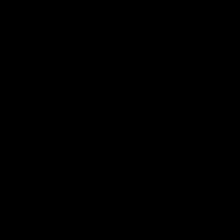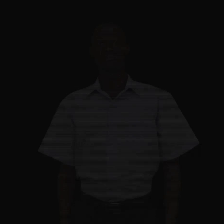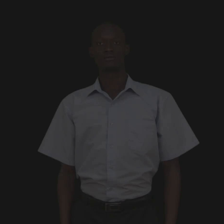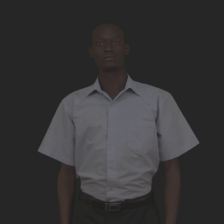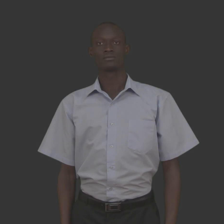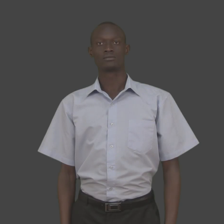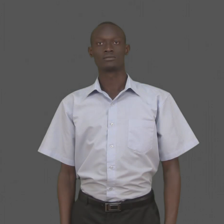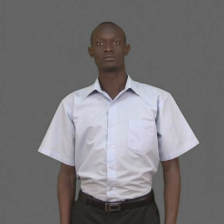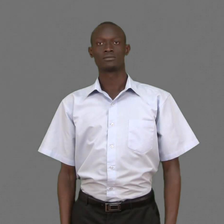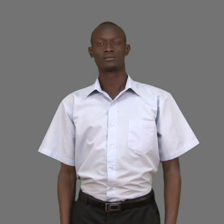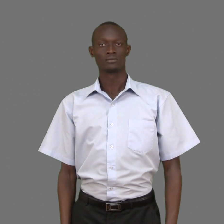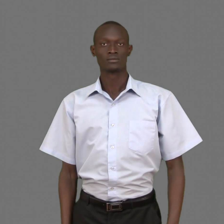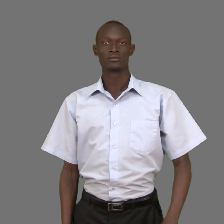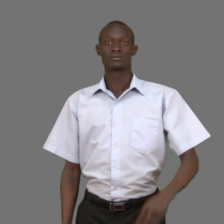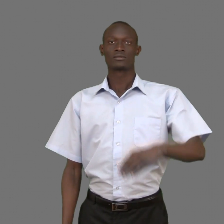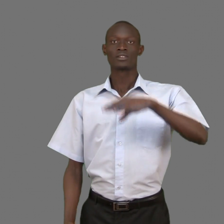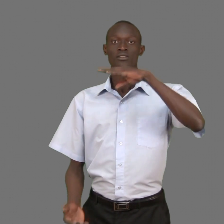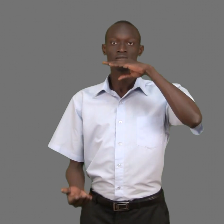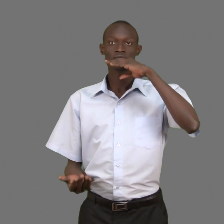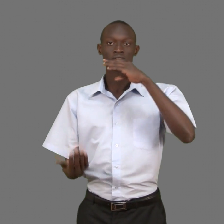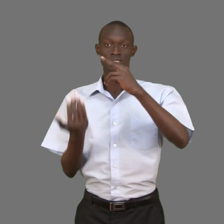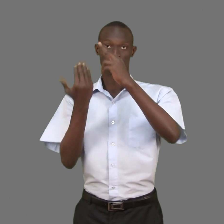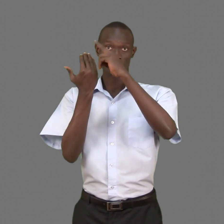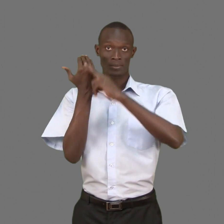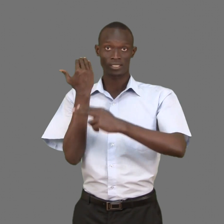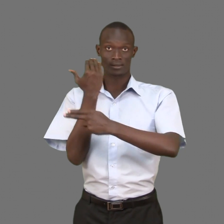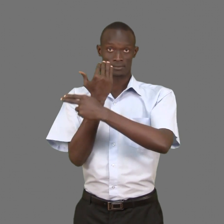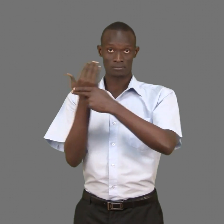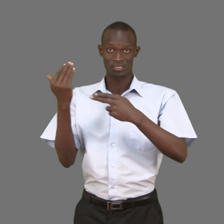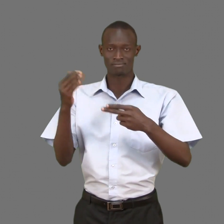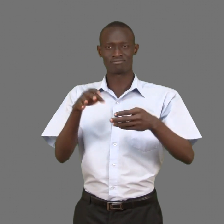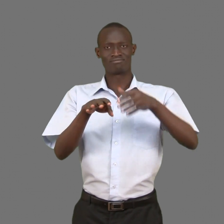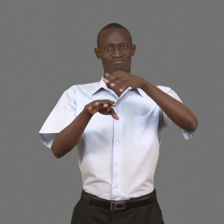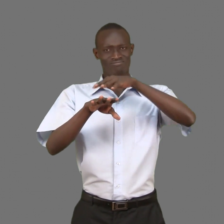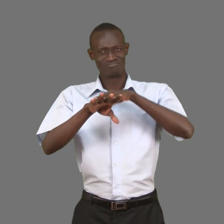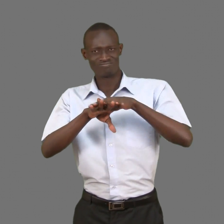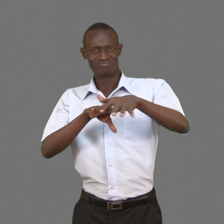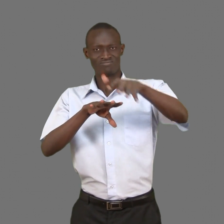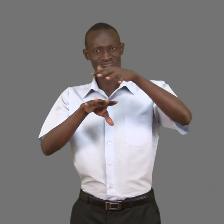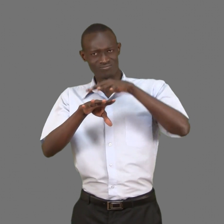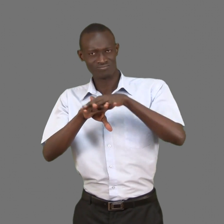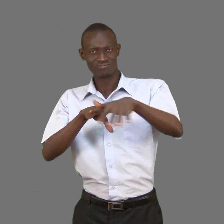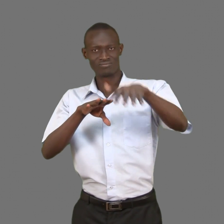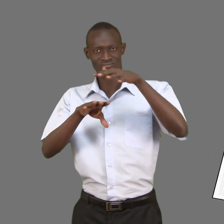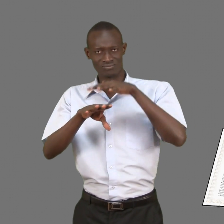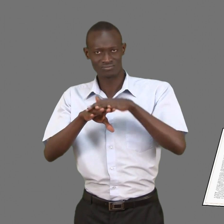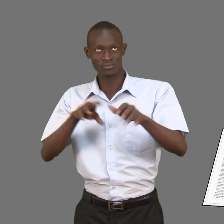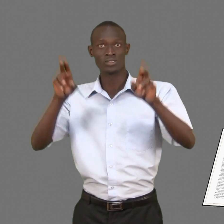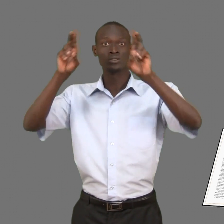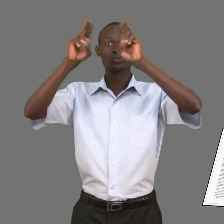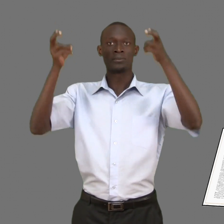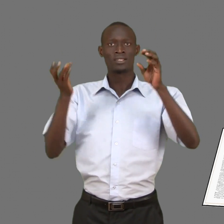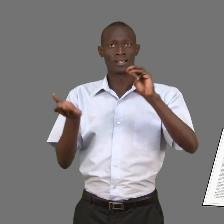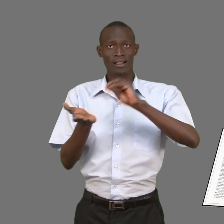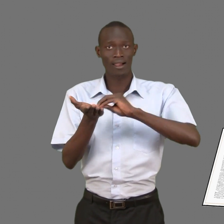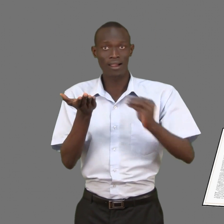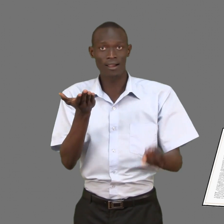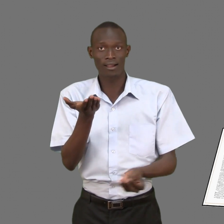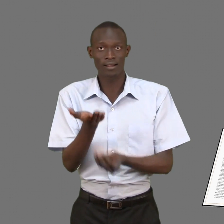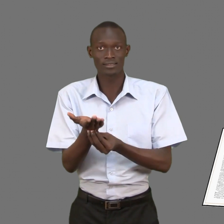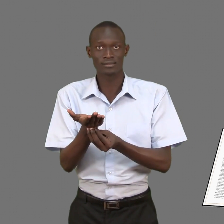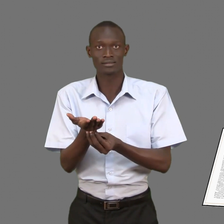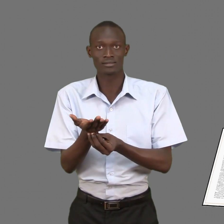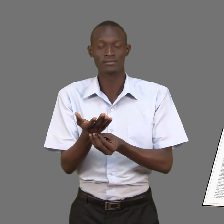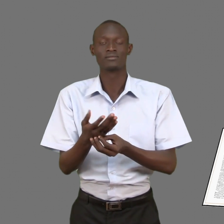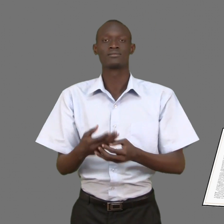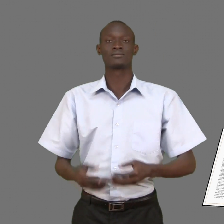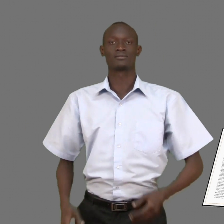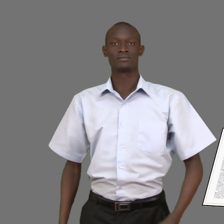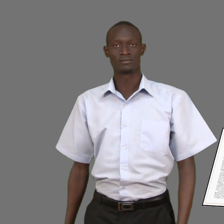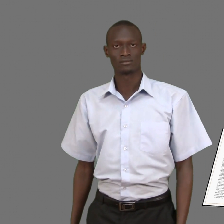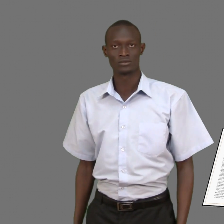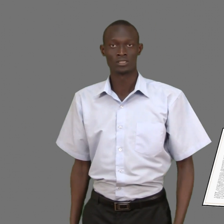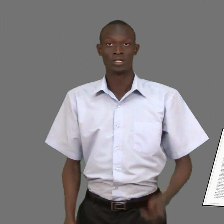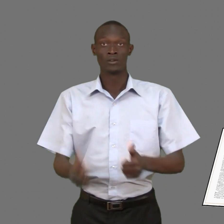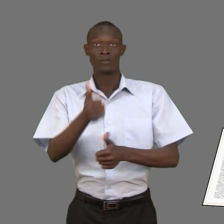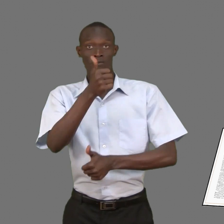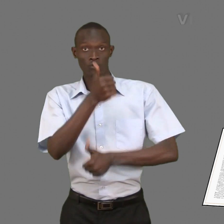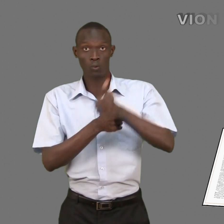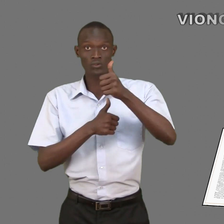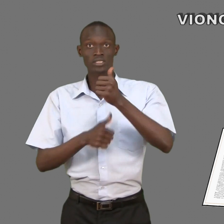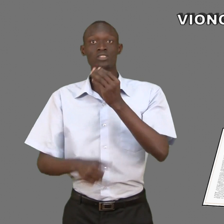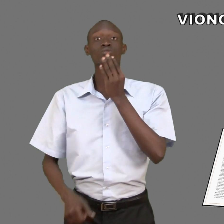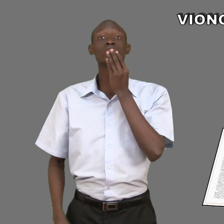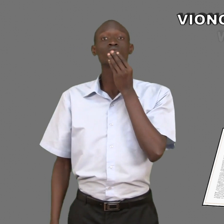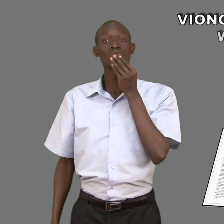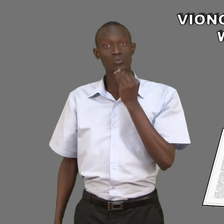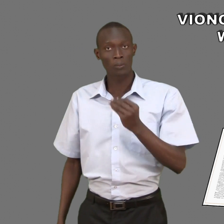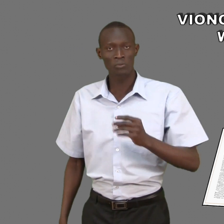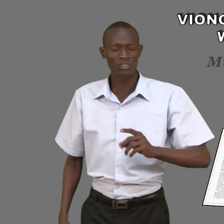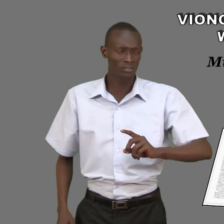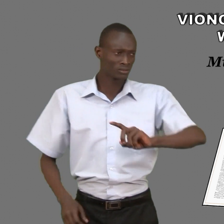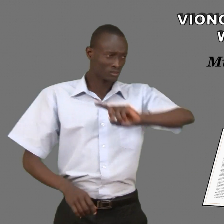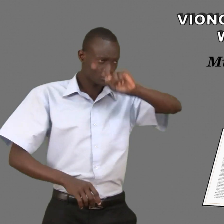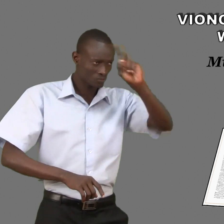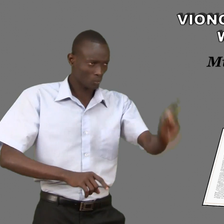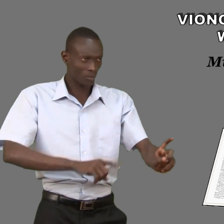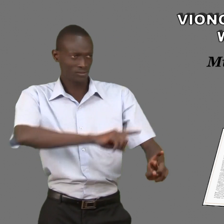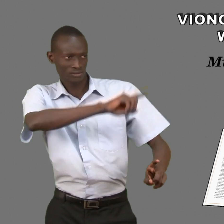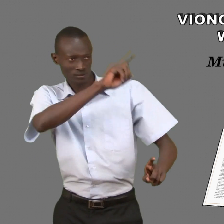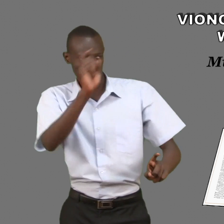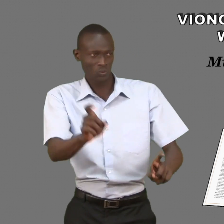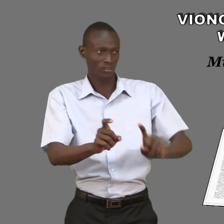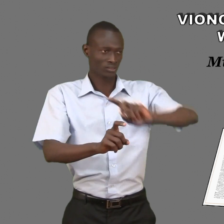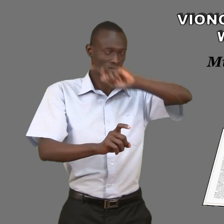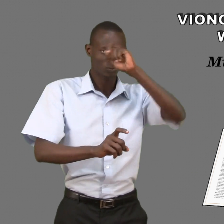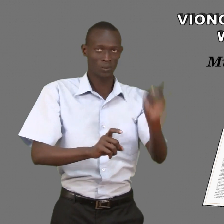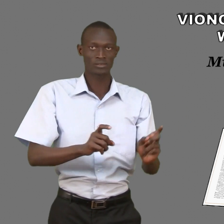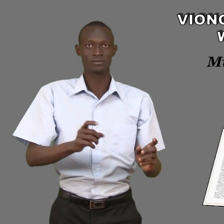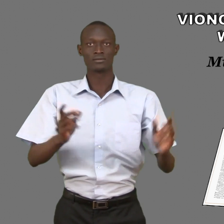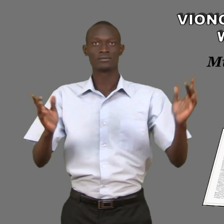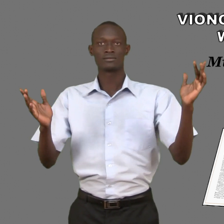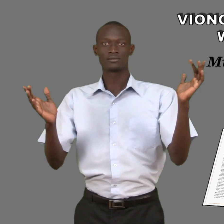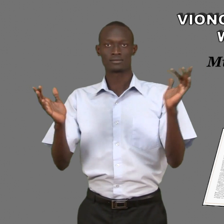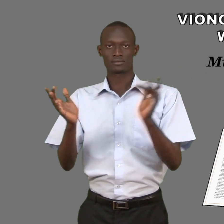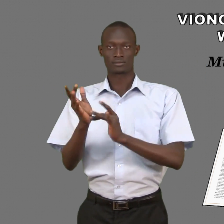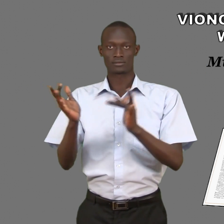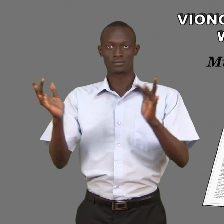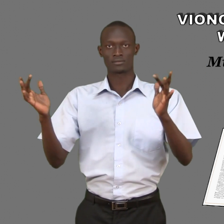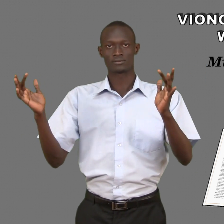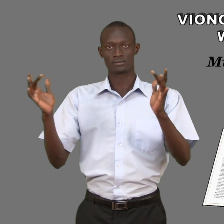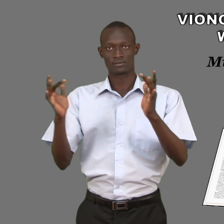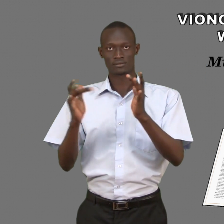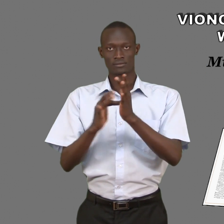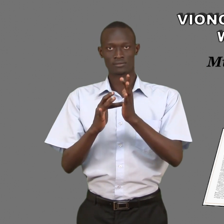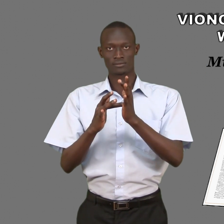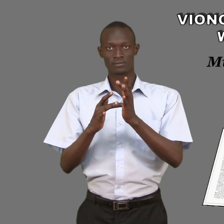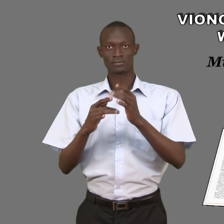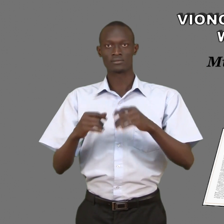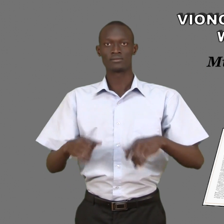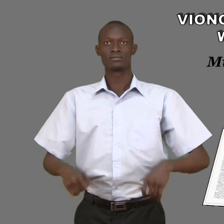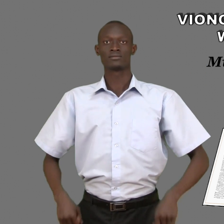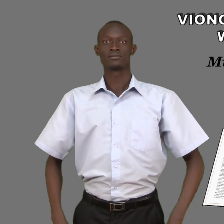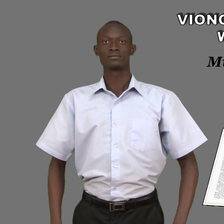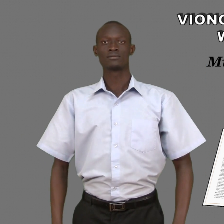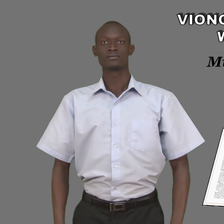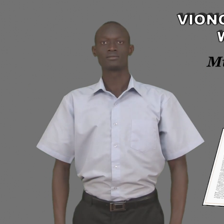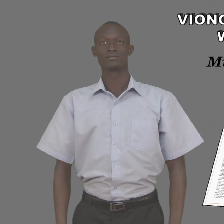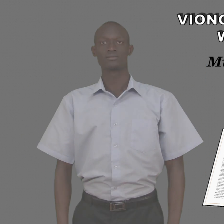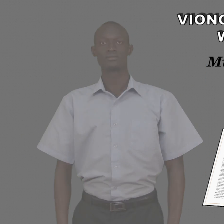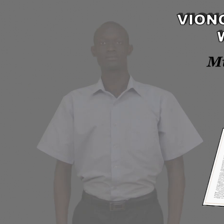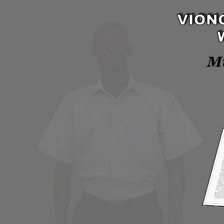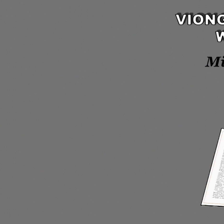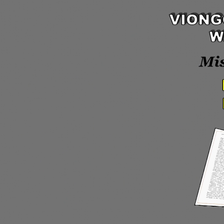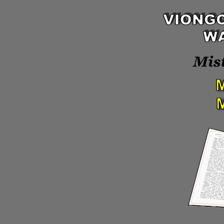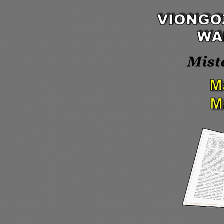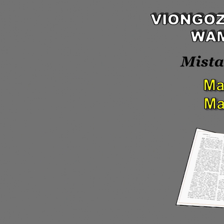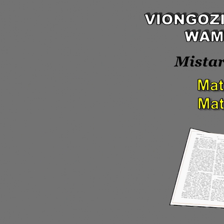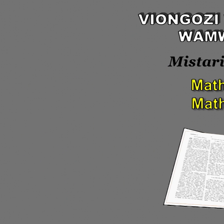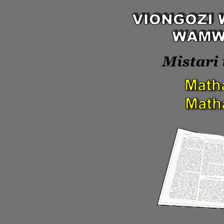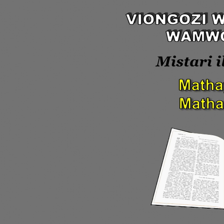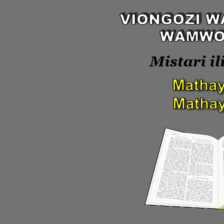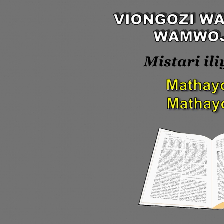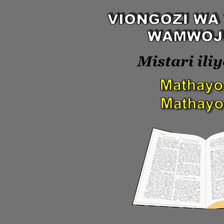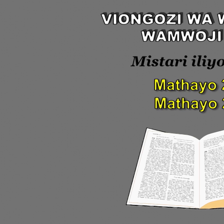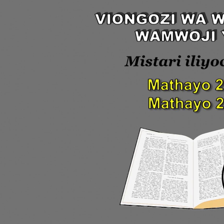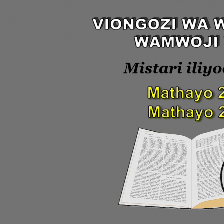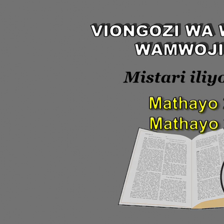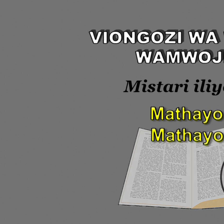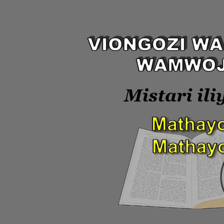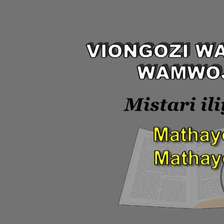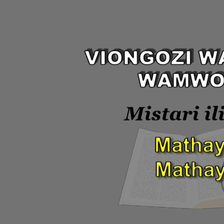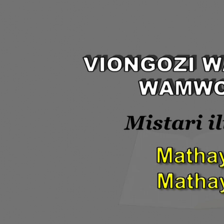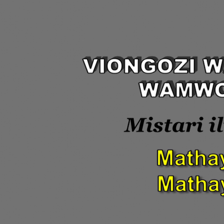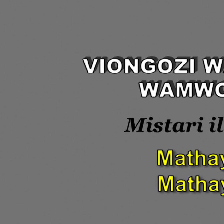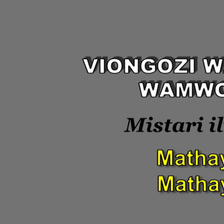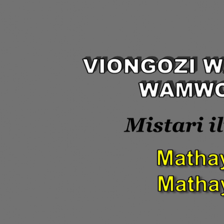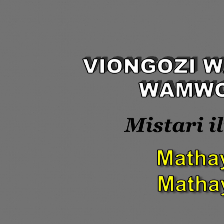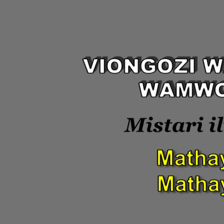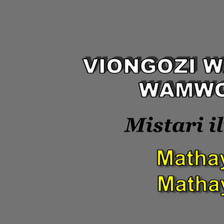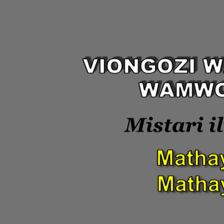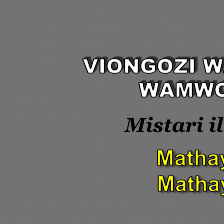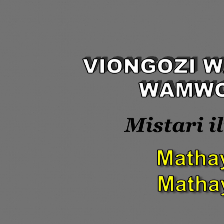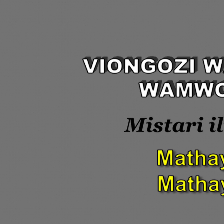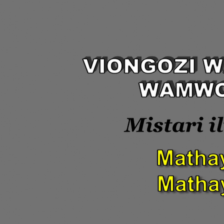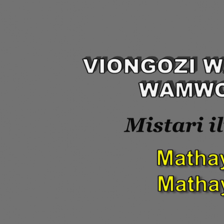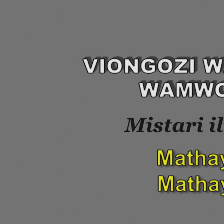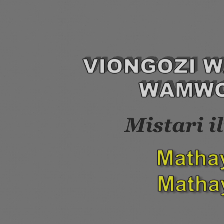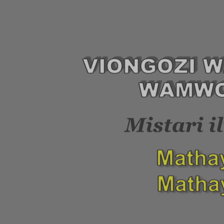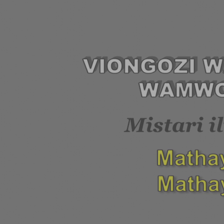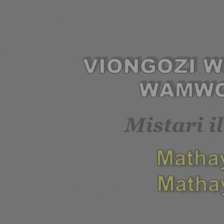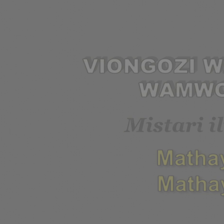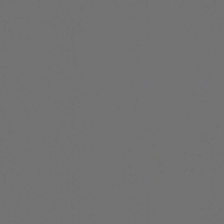Jewish leaders question Jesus